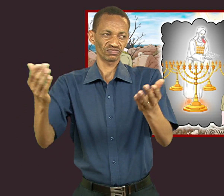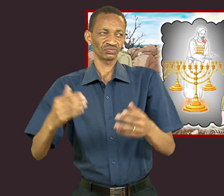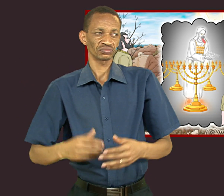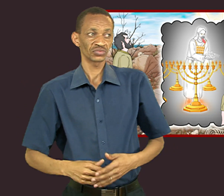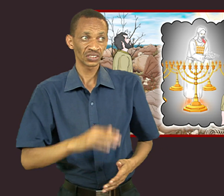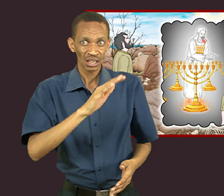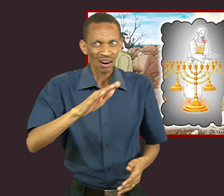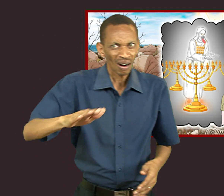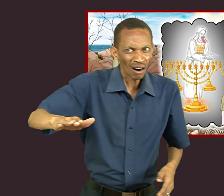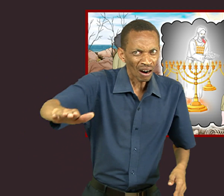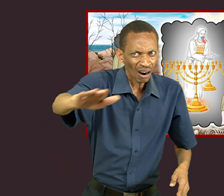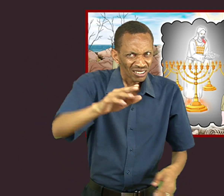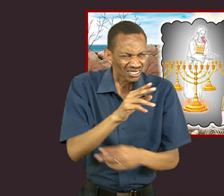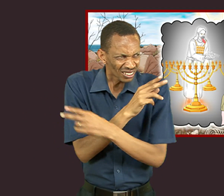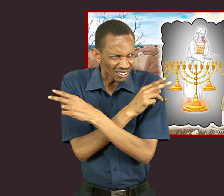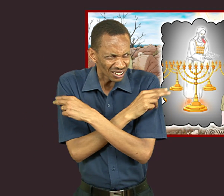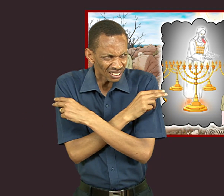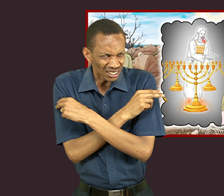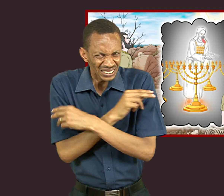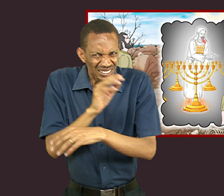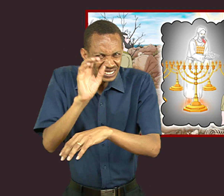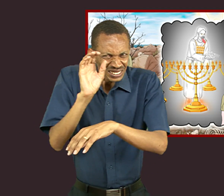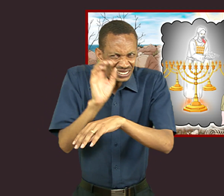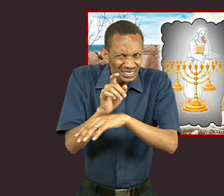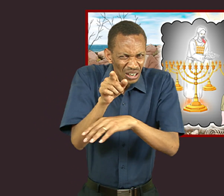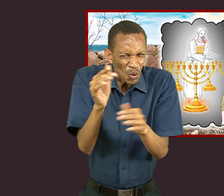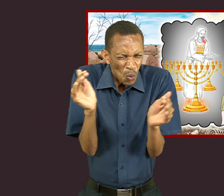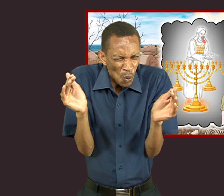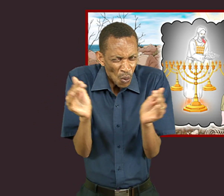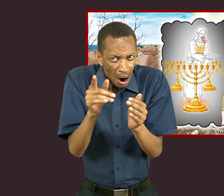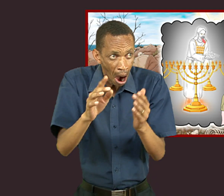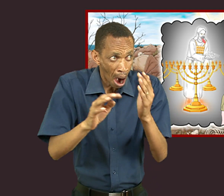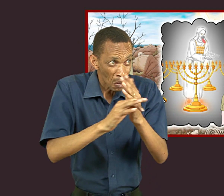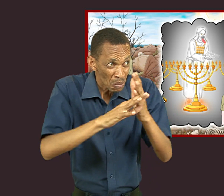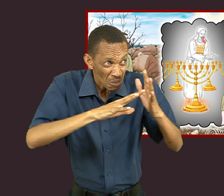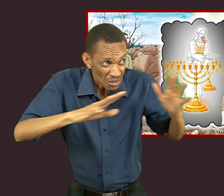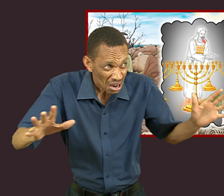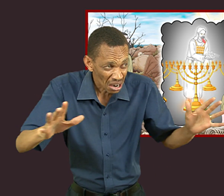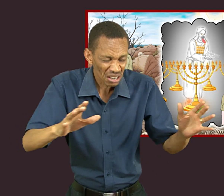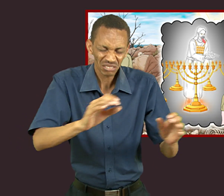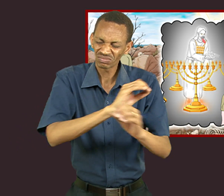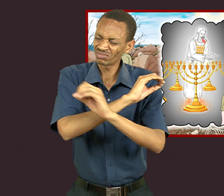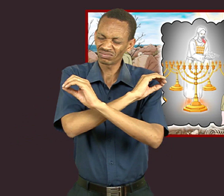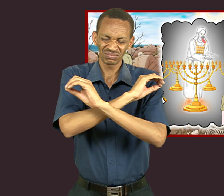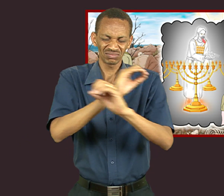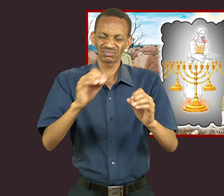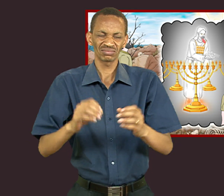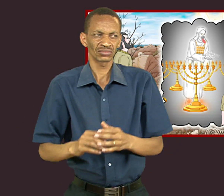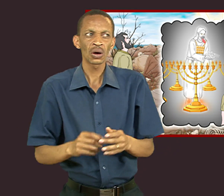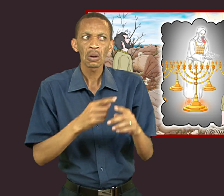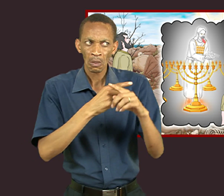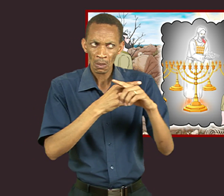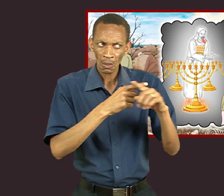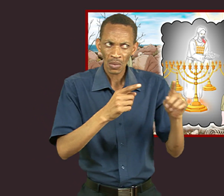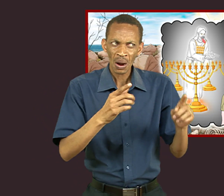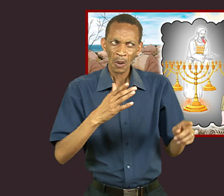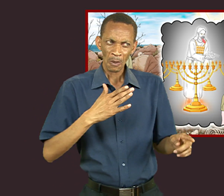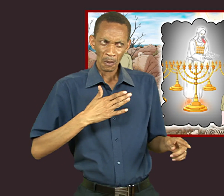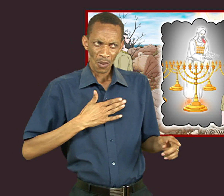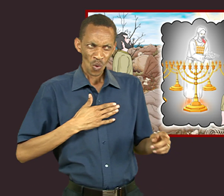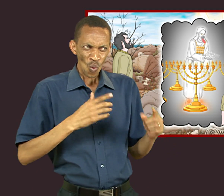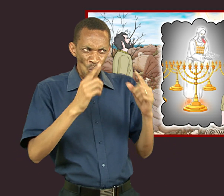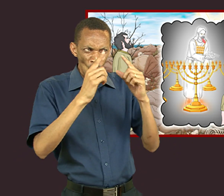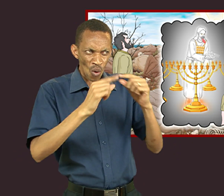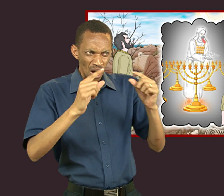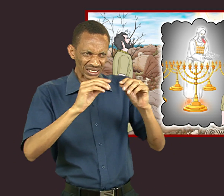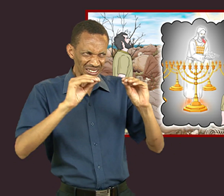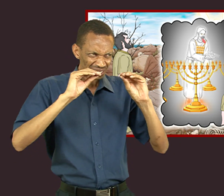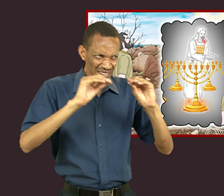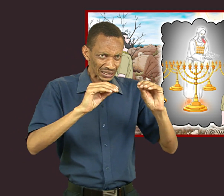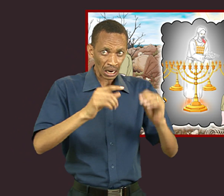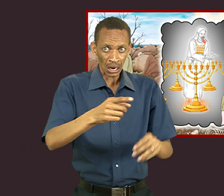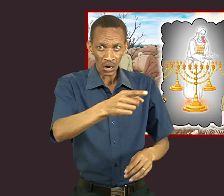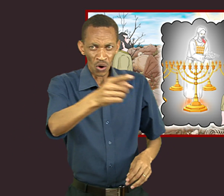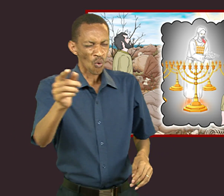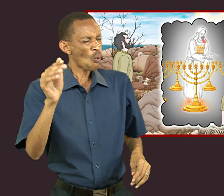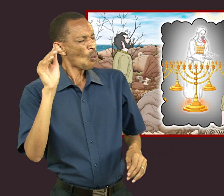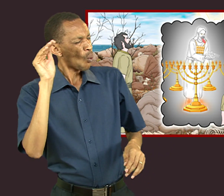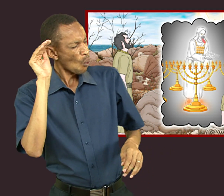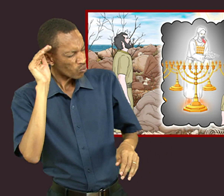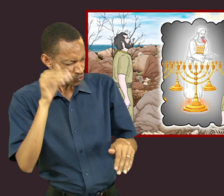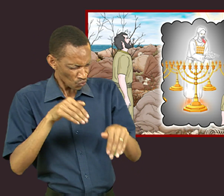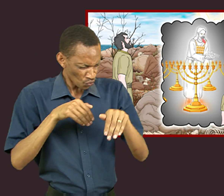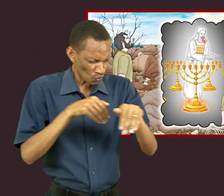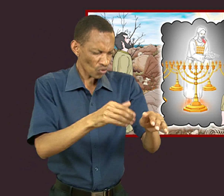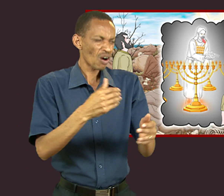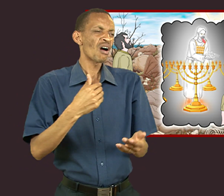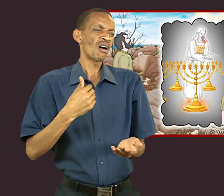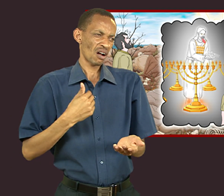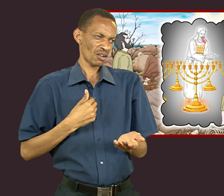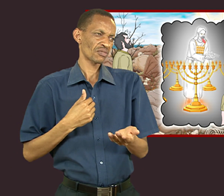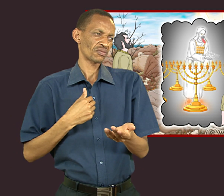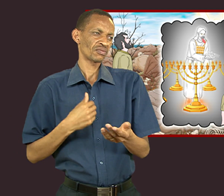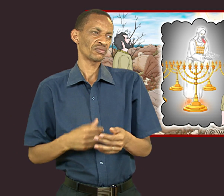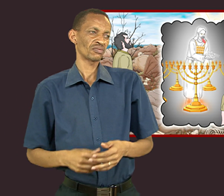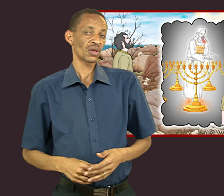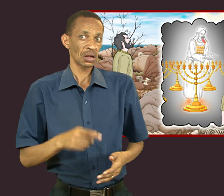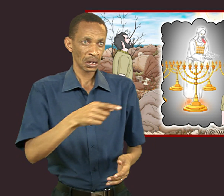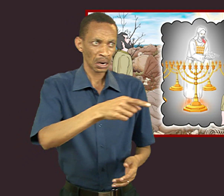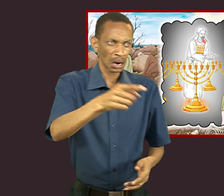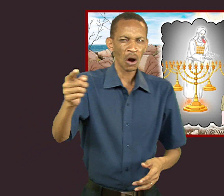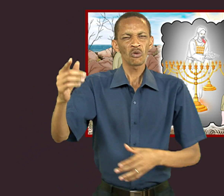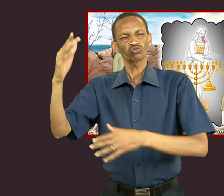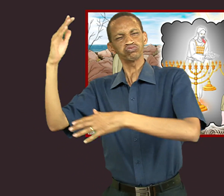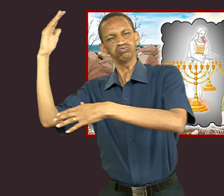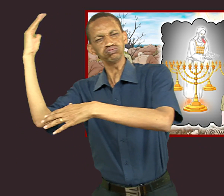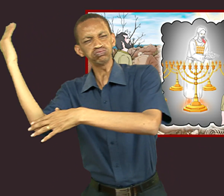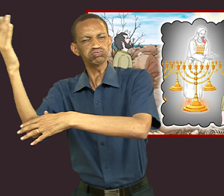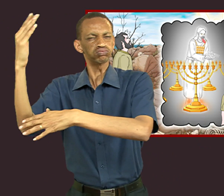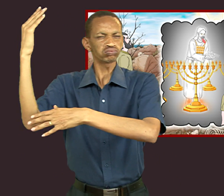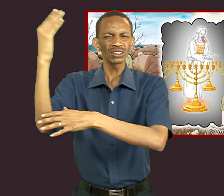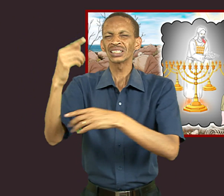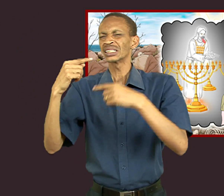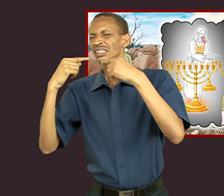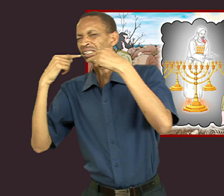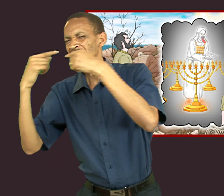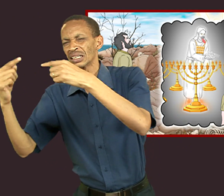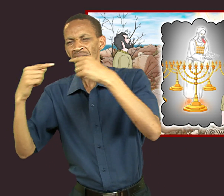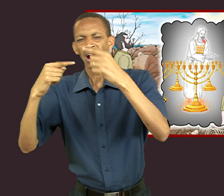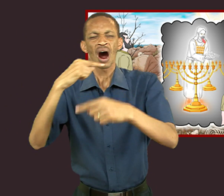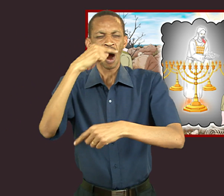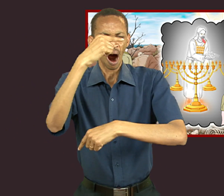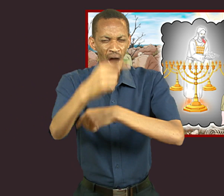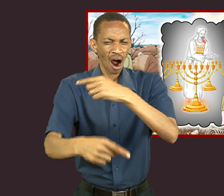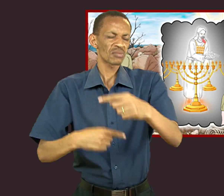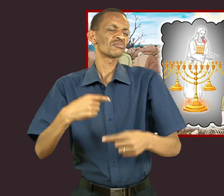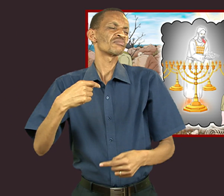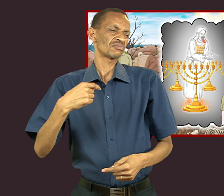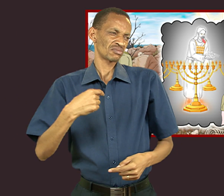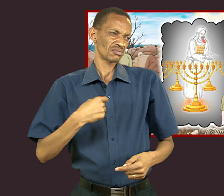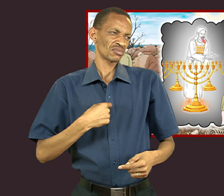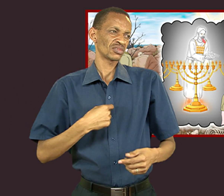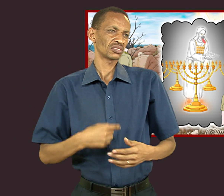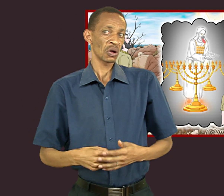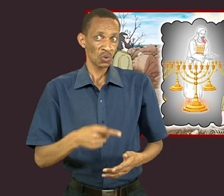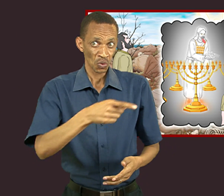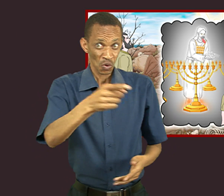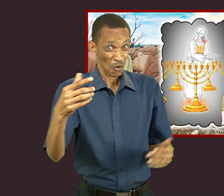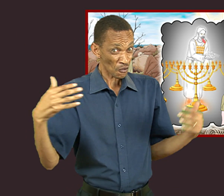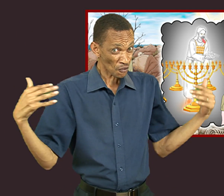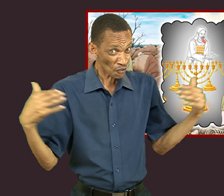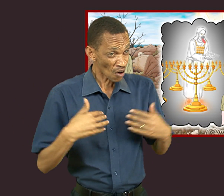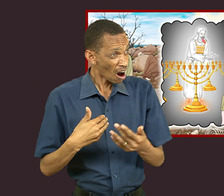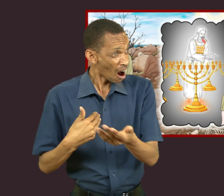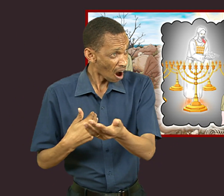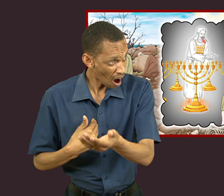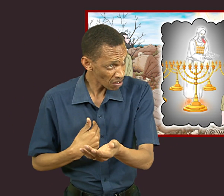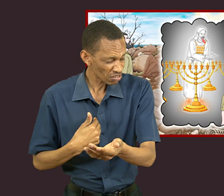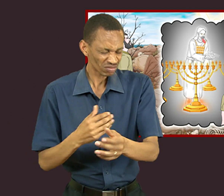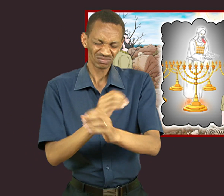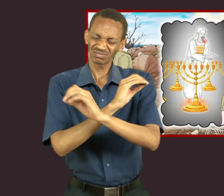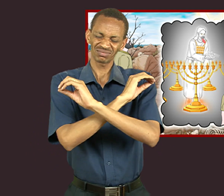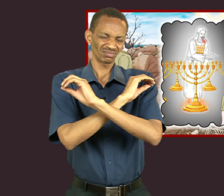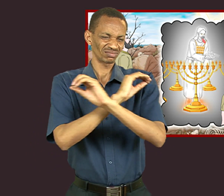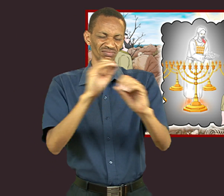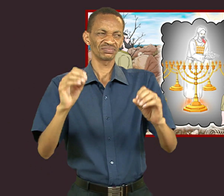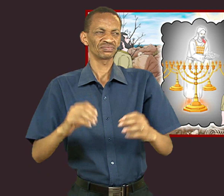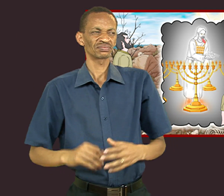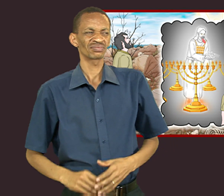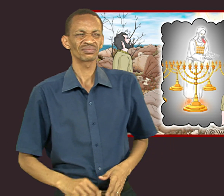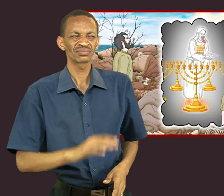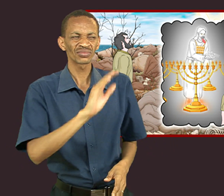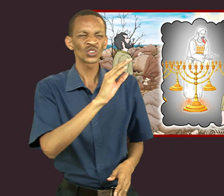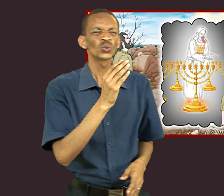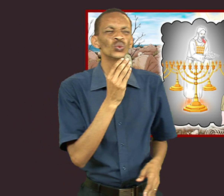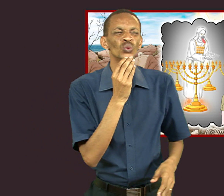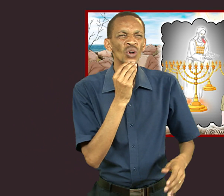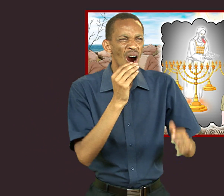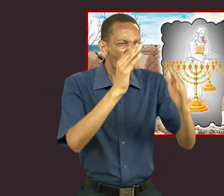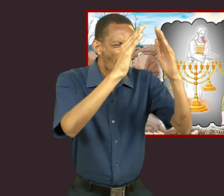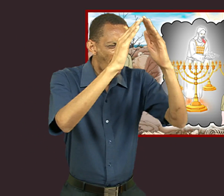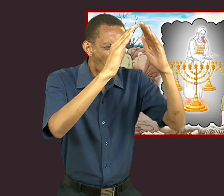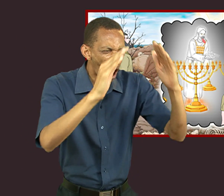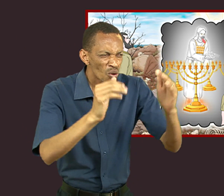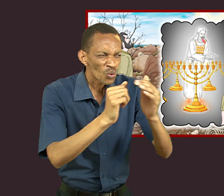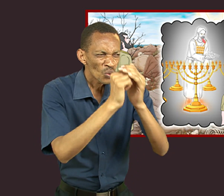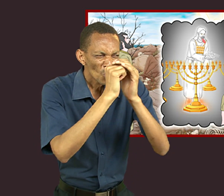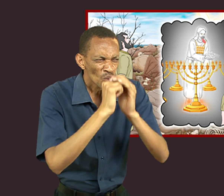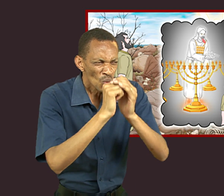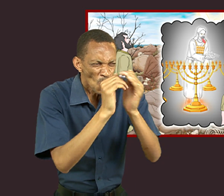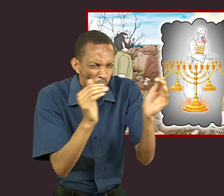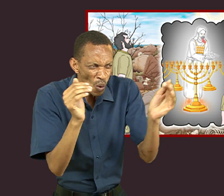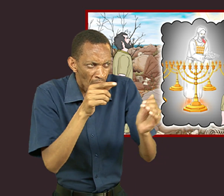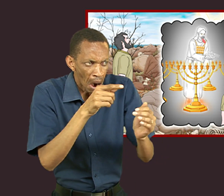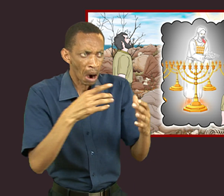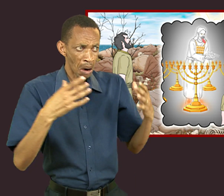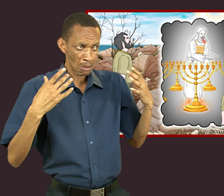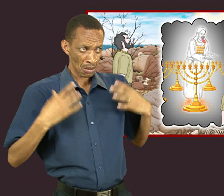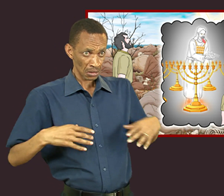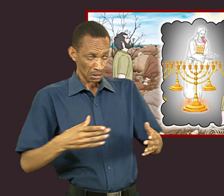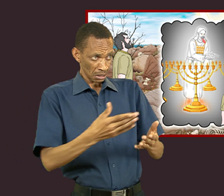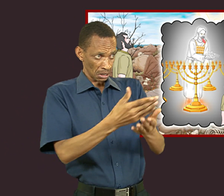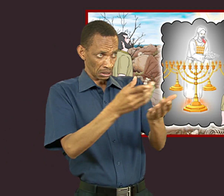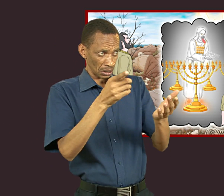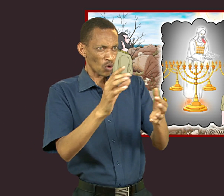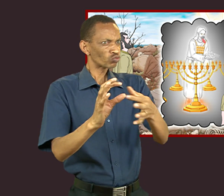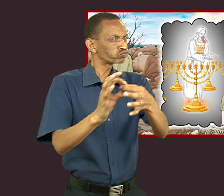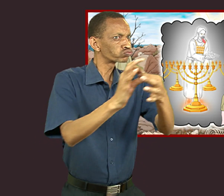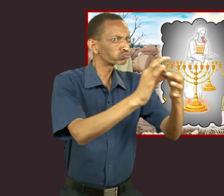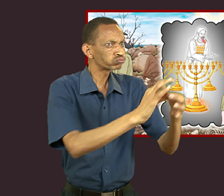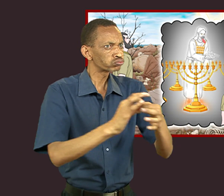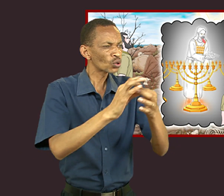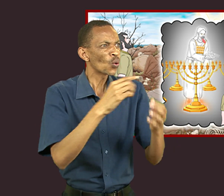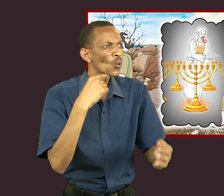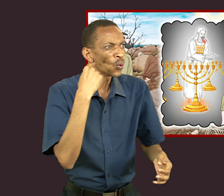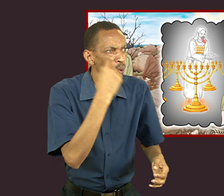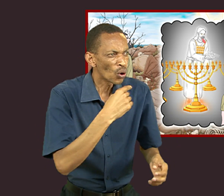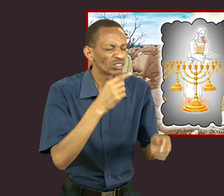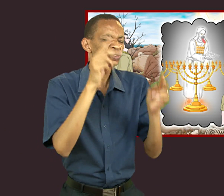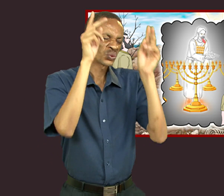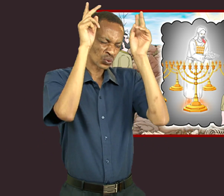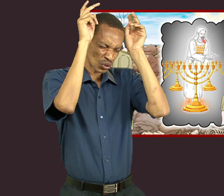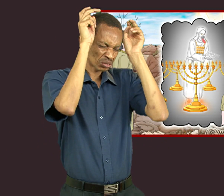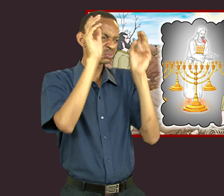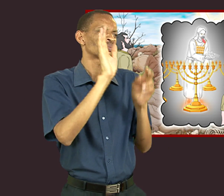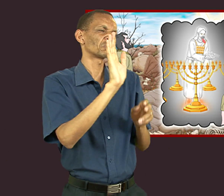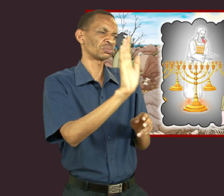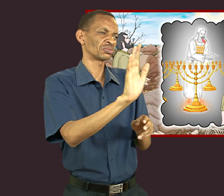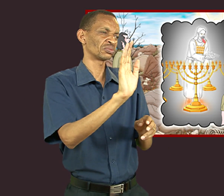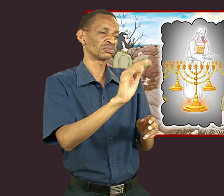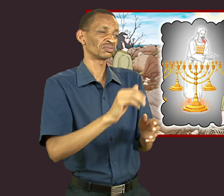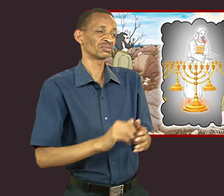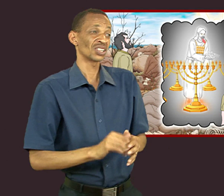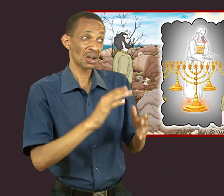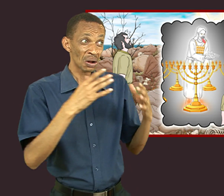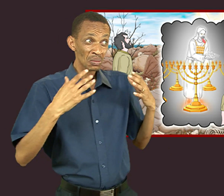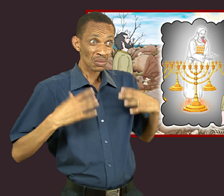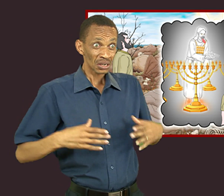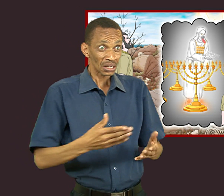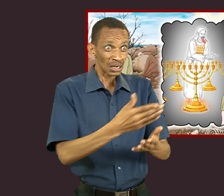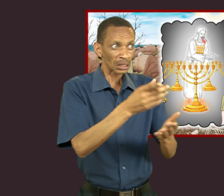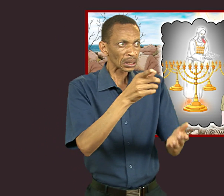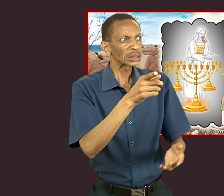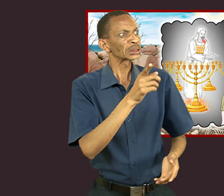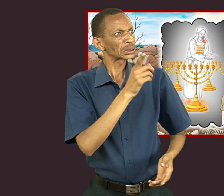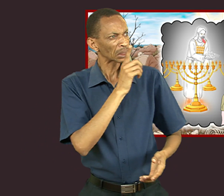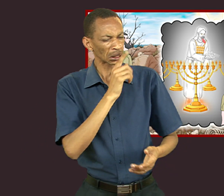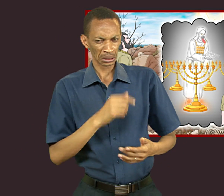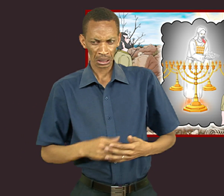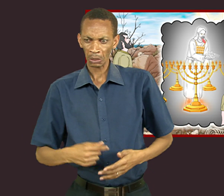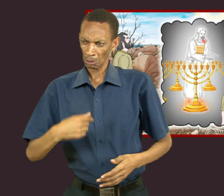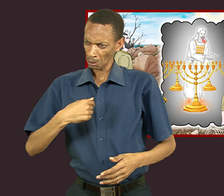For you have only a little strength, yet you have kept My word and have not denied My name.